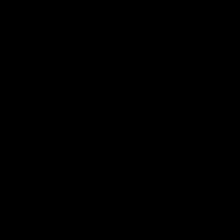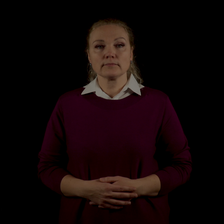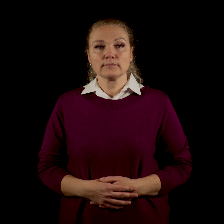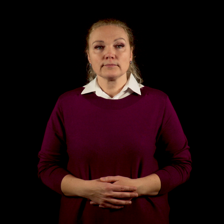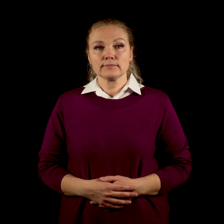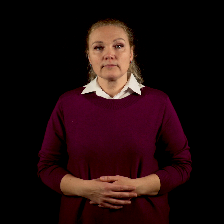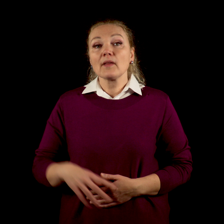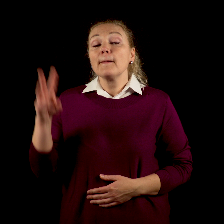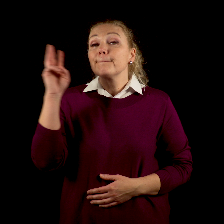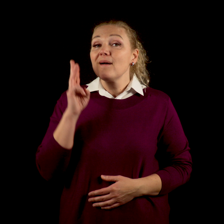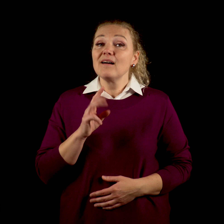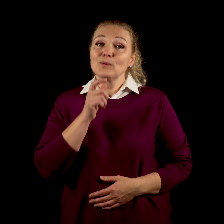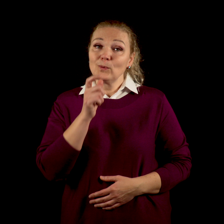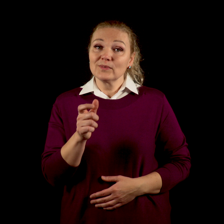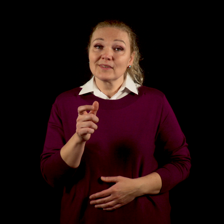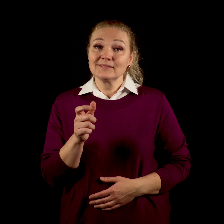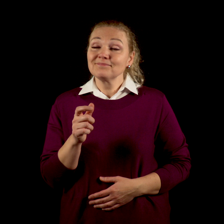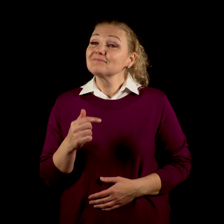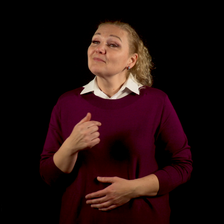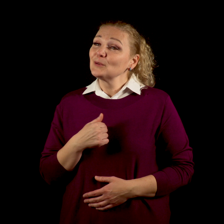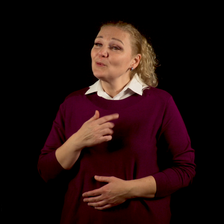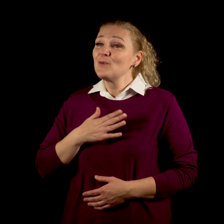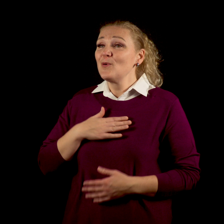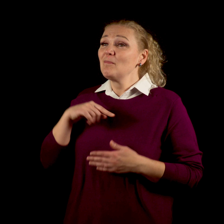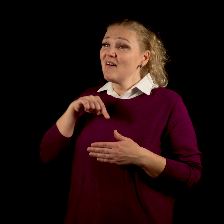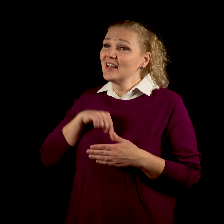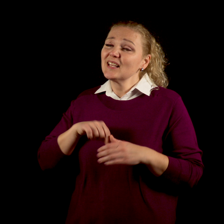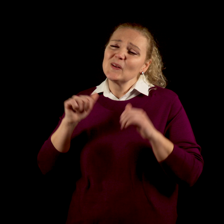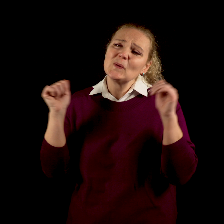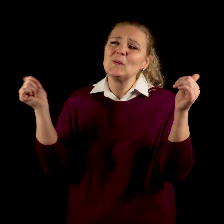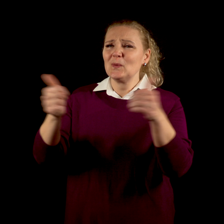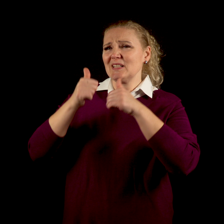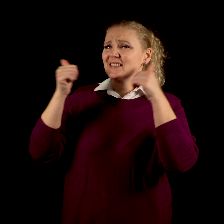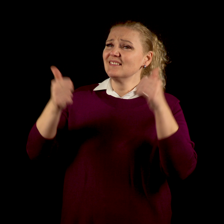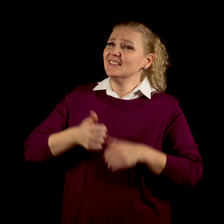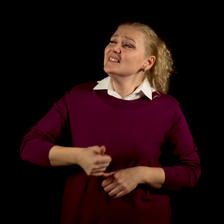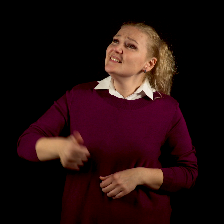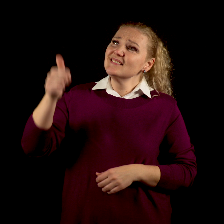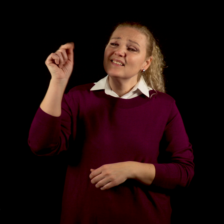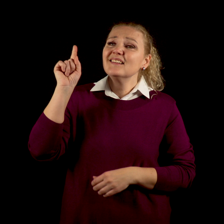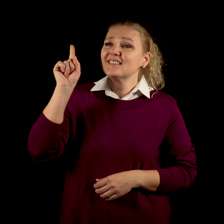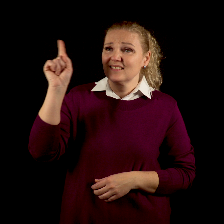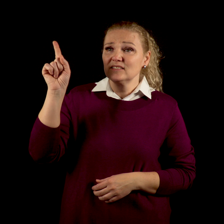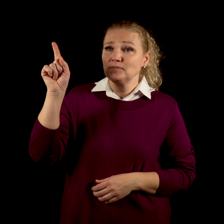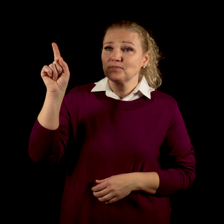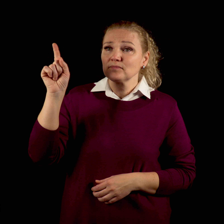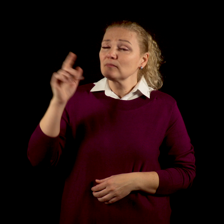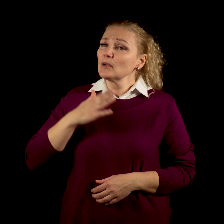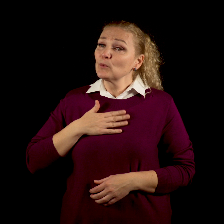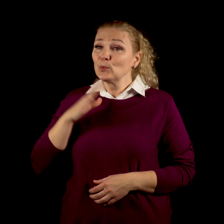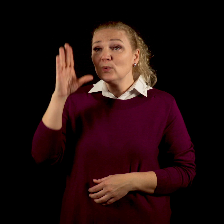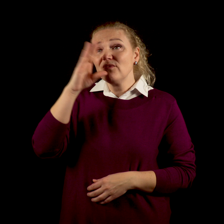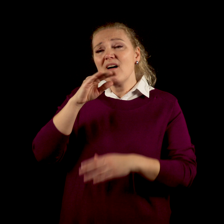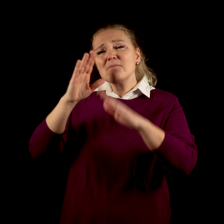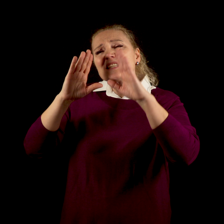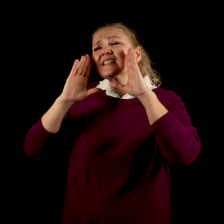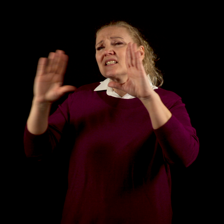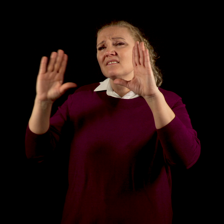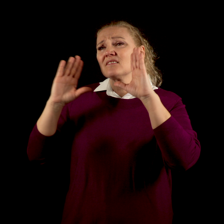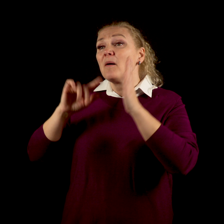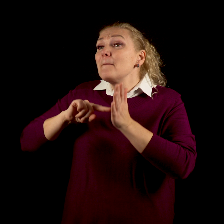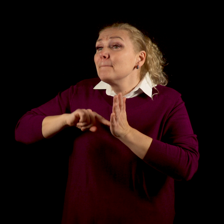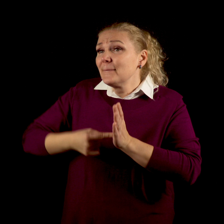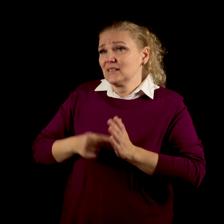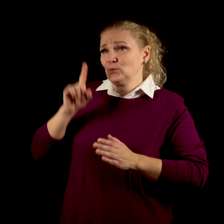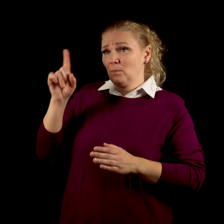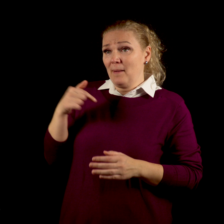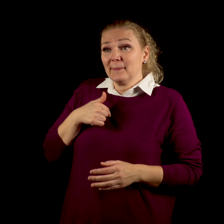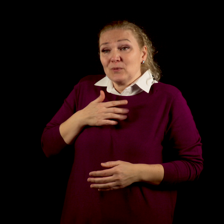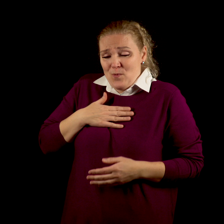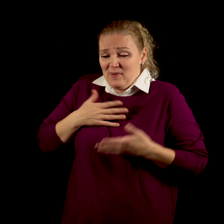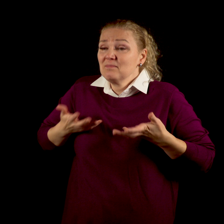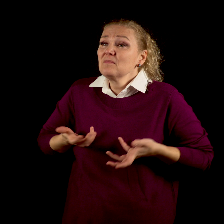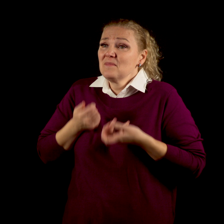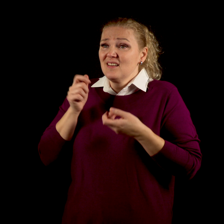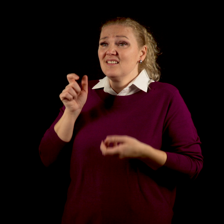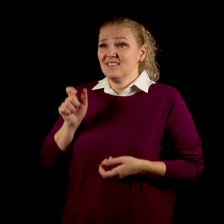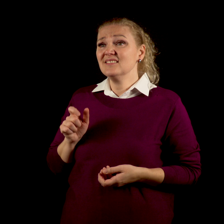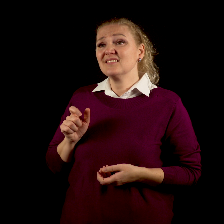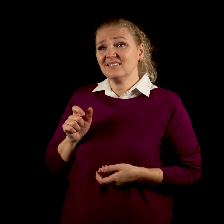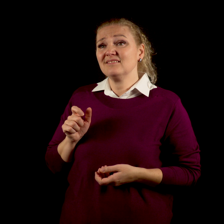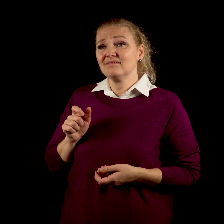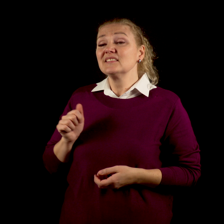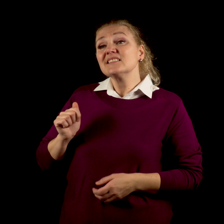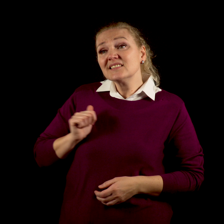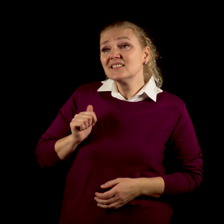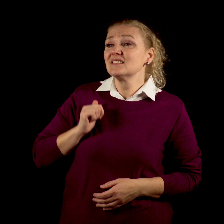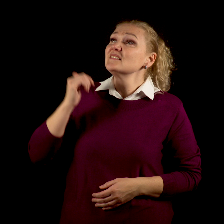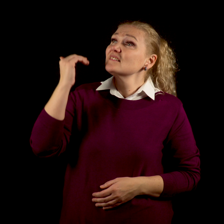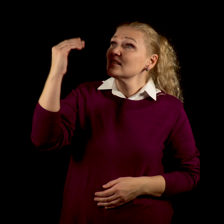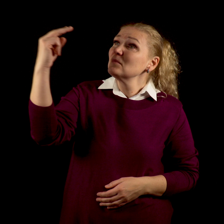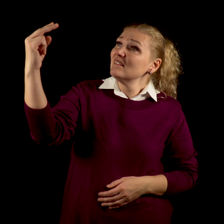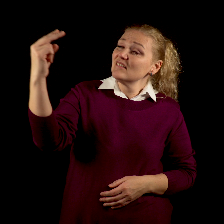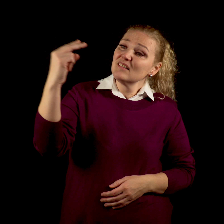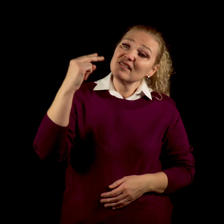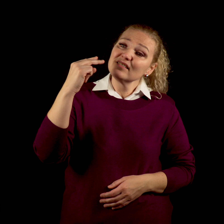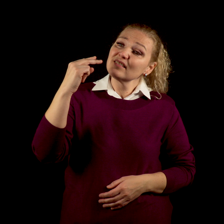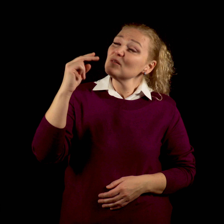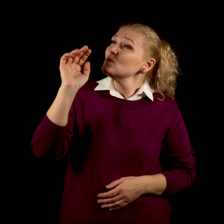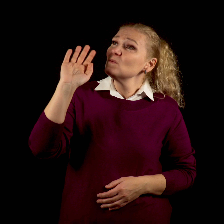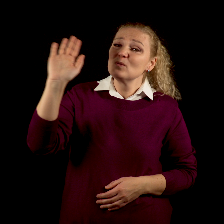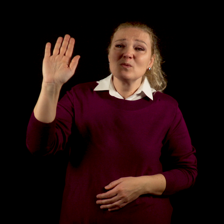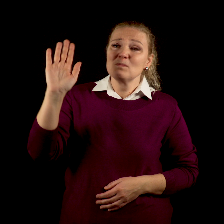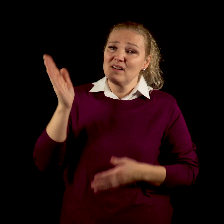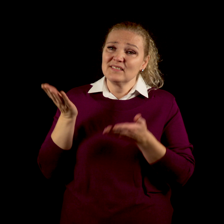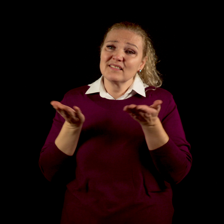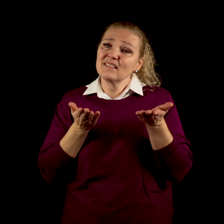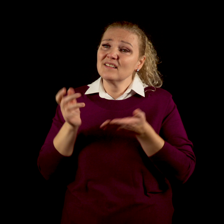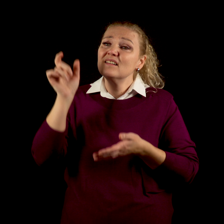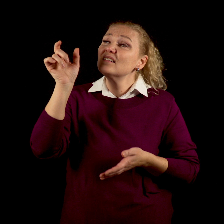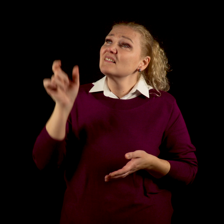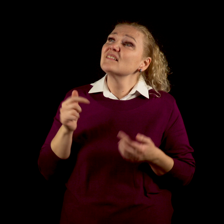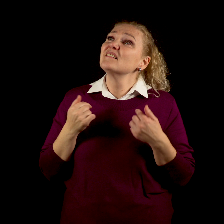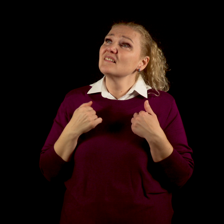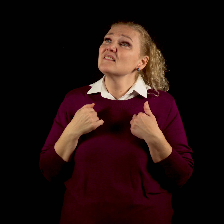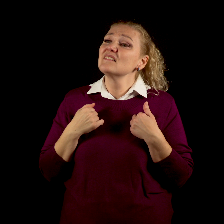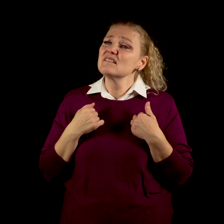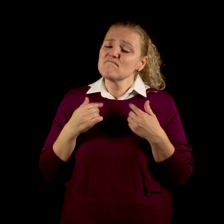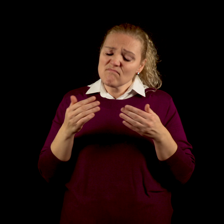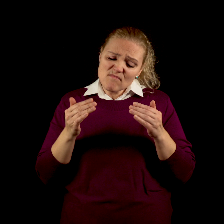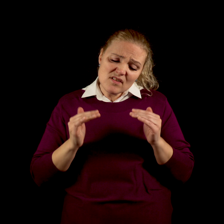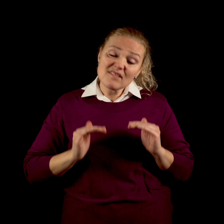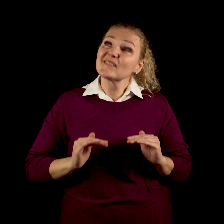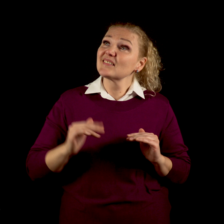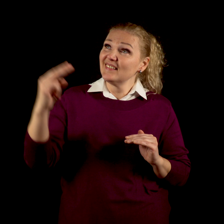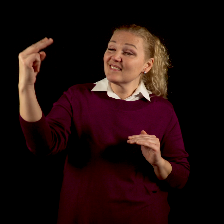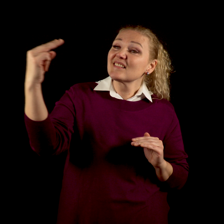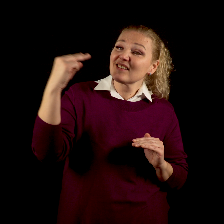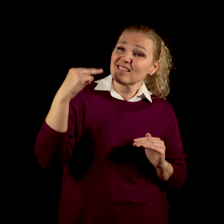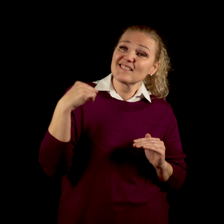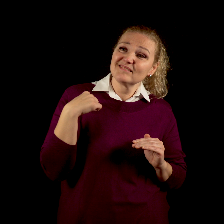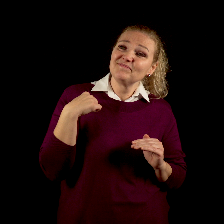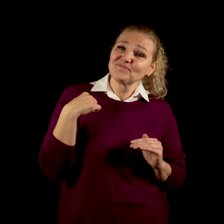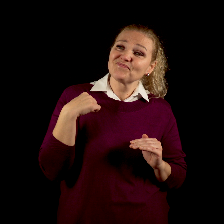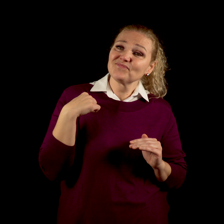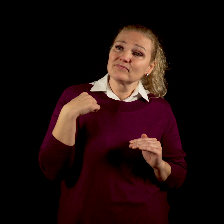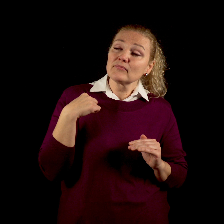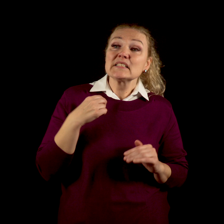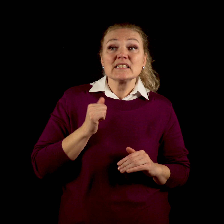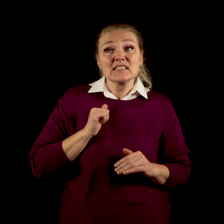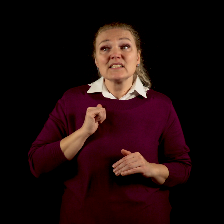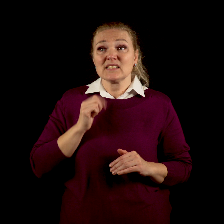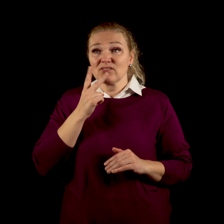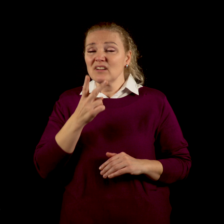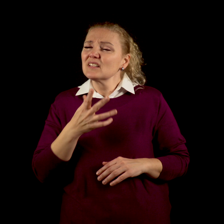Then Mary said: “My soul magnifies the Lord, and my spirit rejoices in God my Savior! For He has looked with favor on the humble state of His servant.